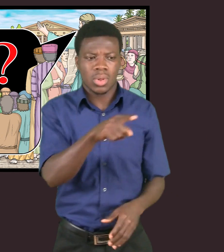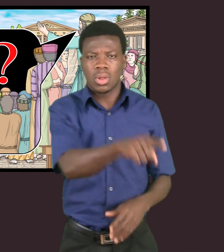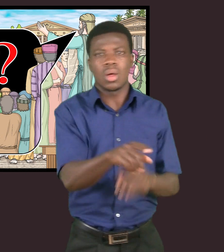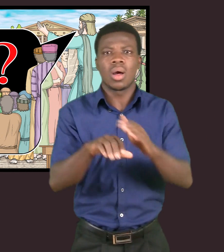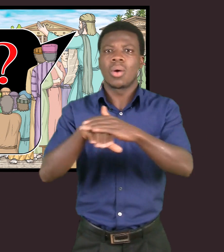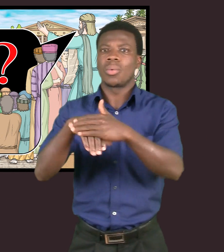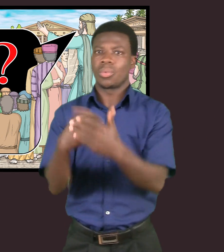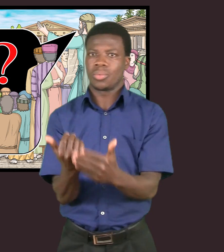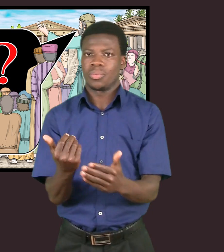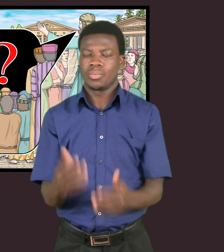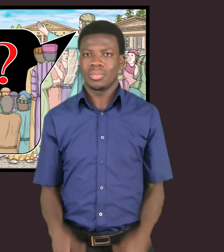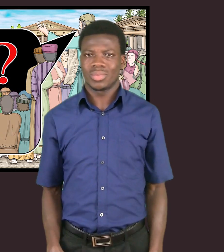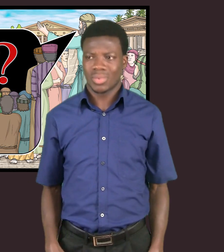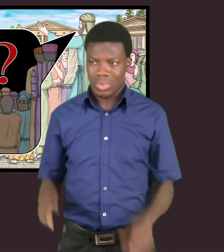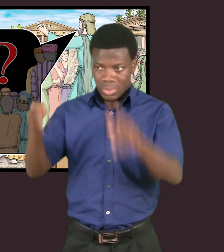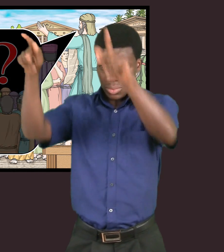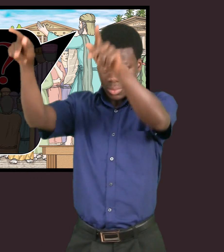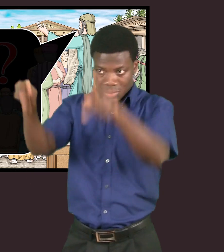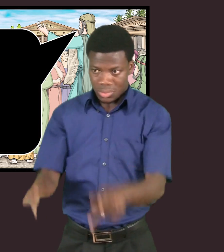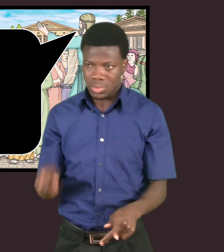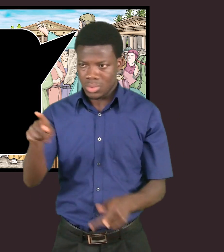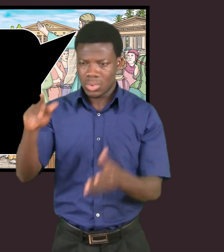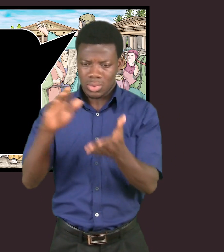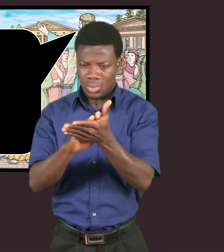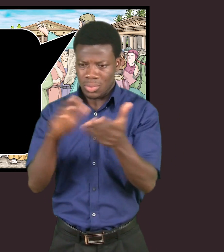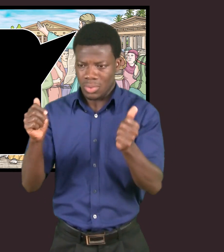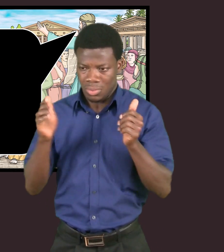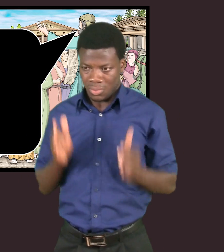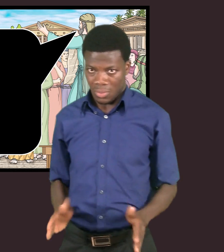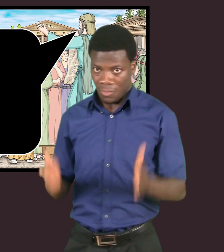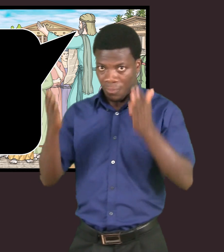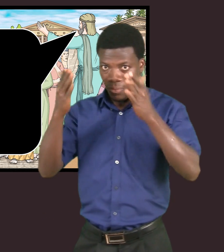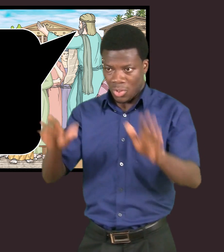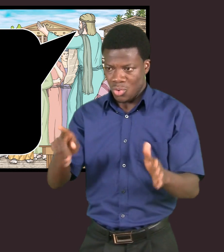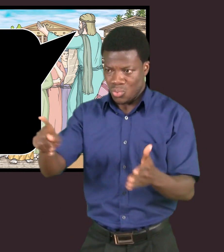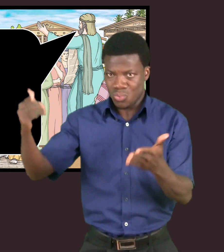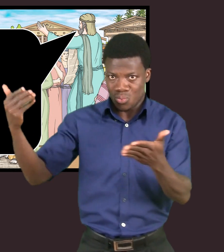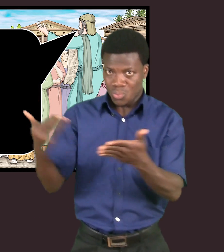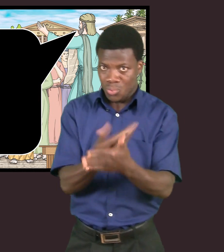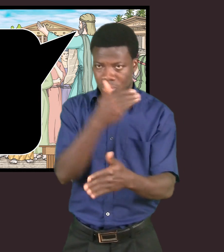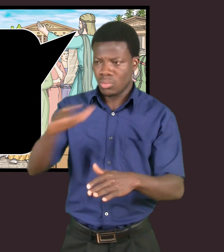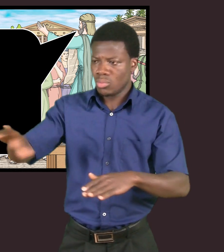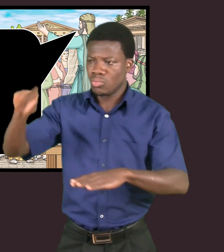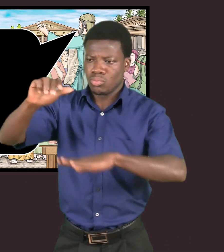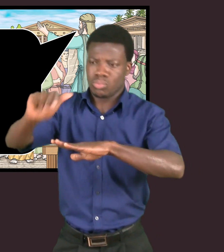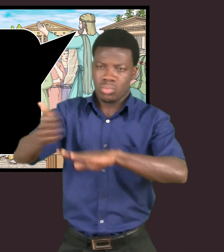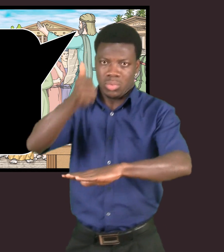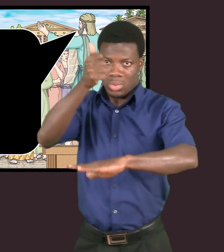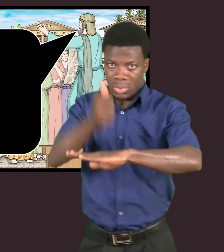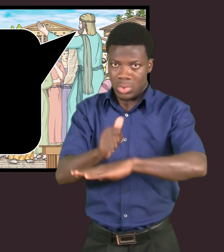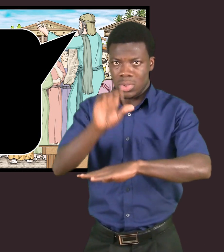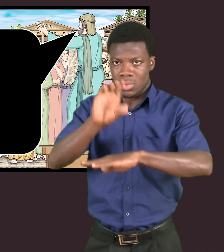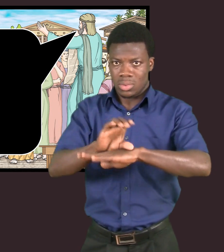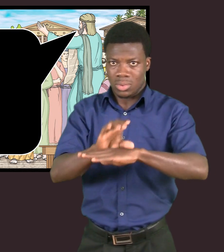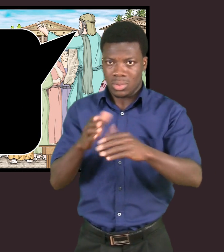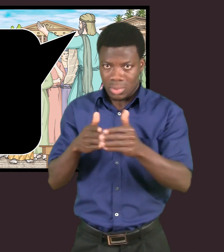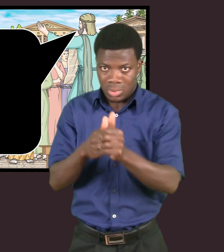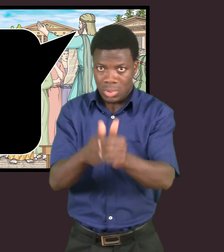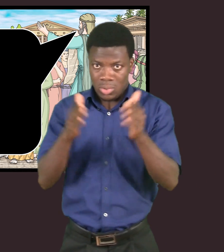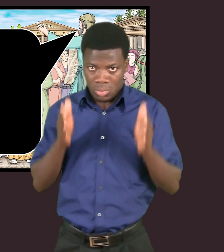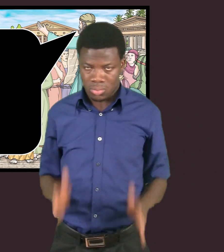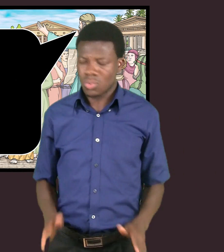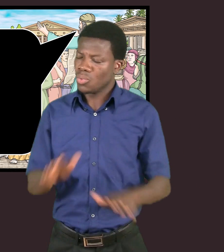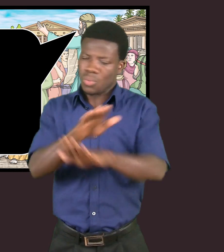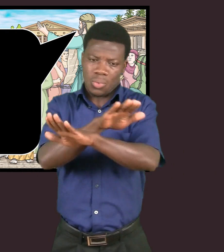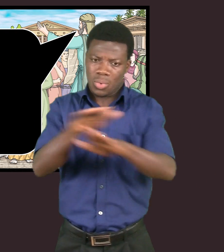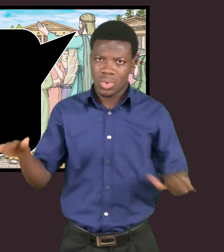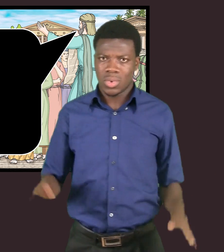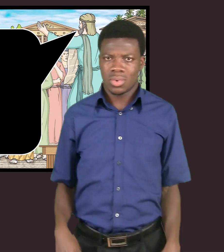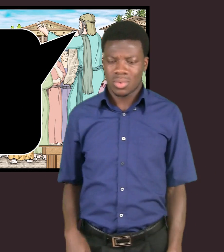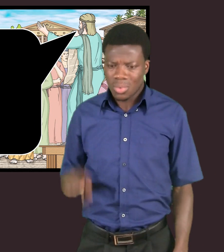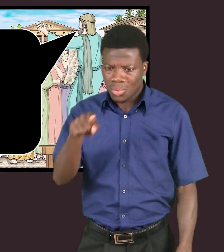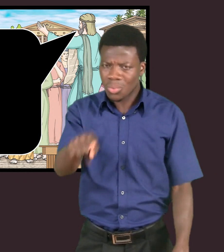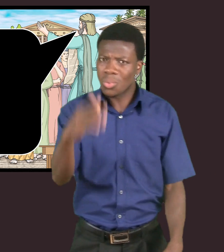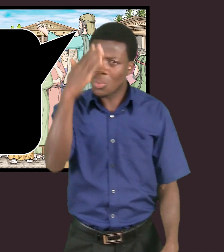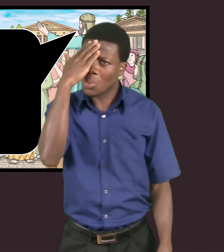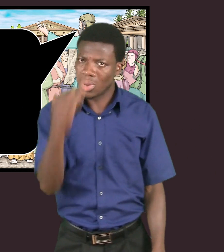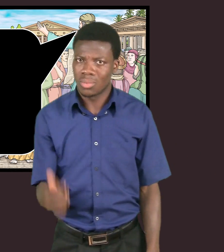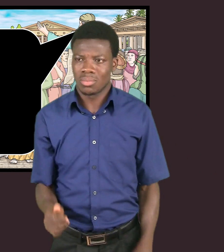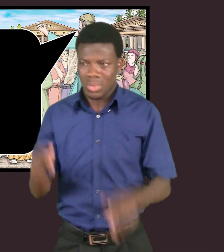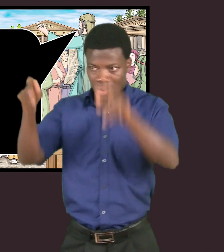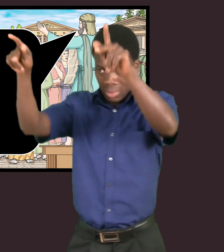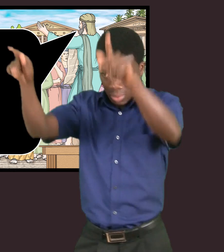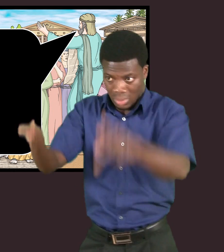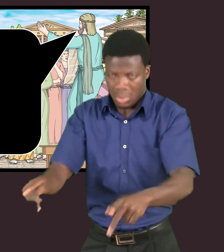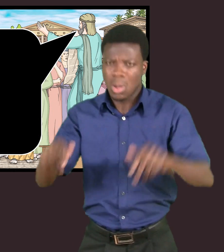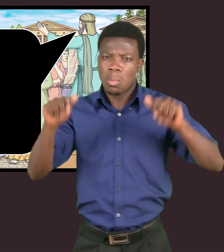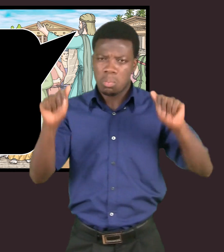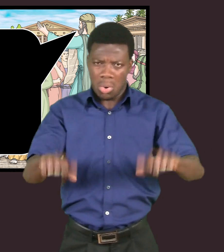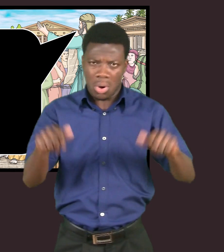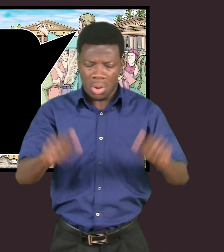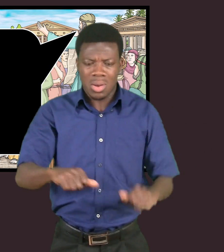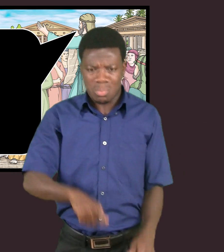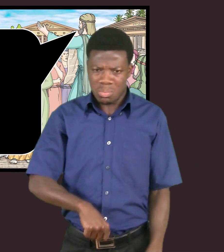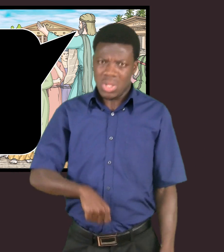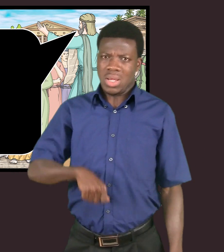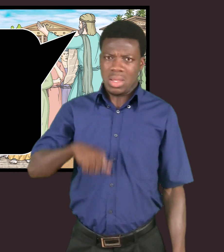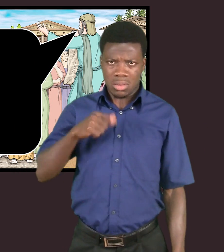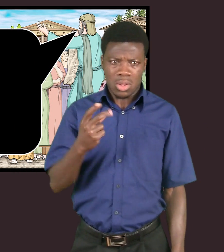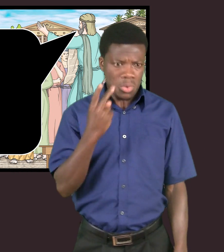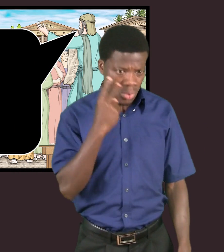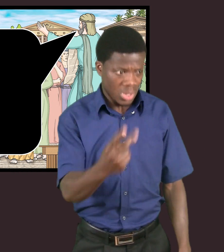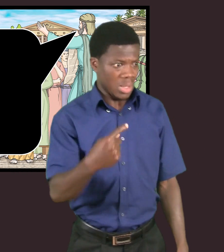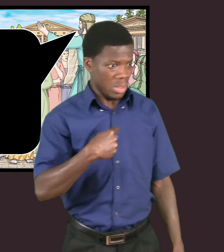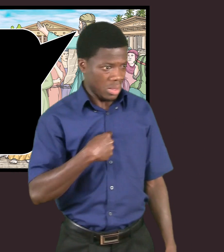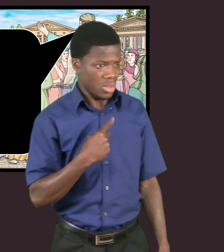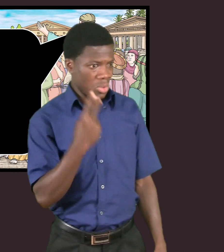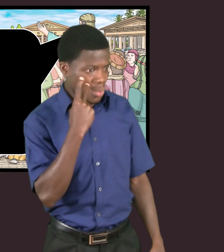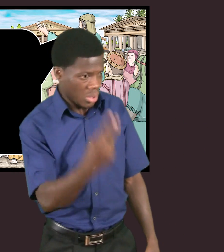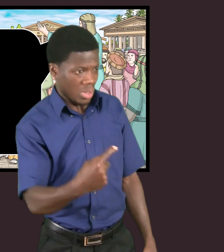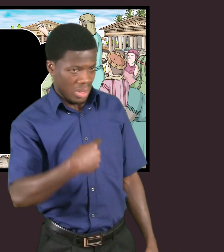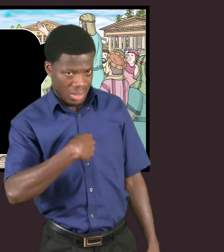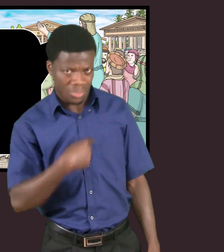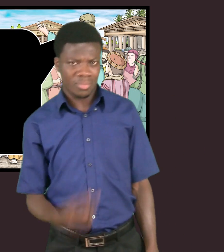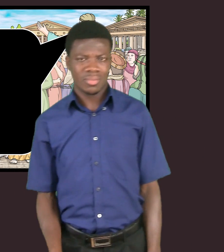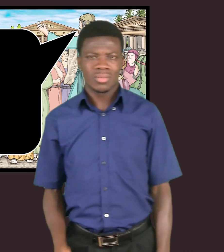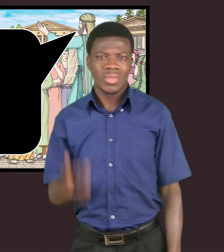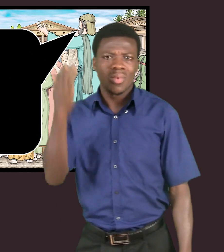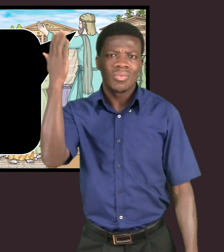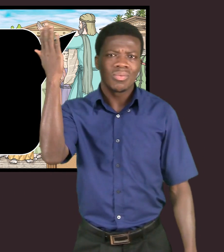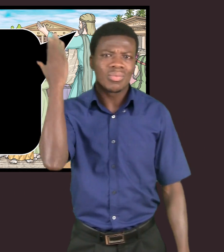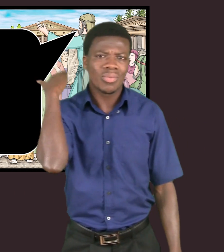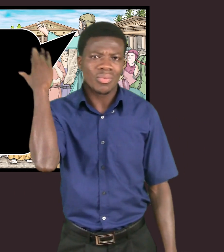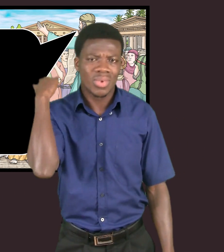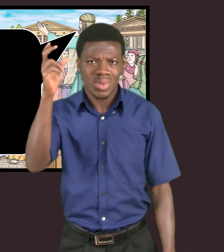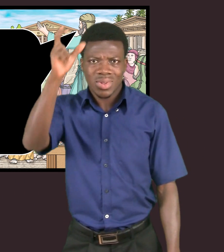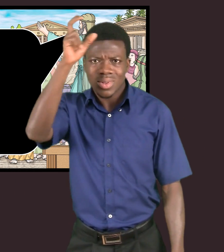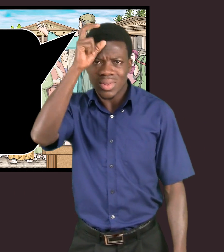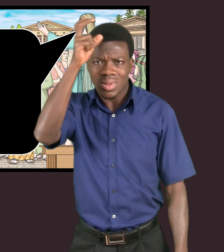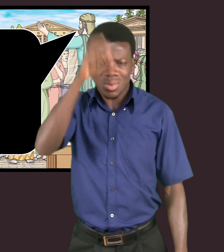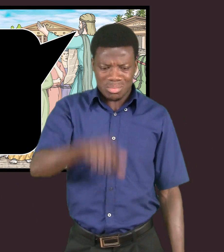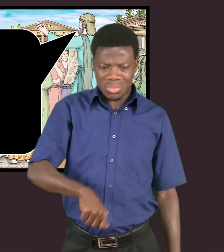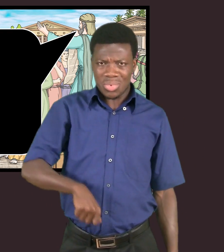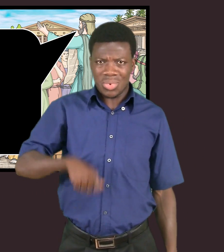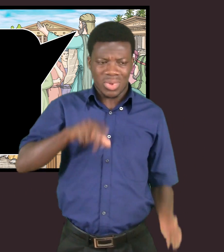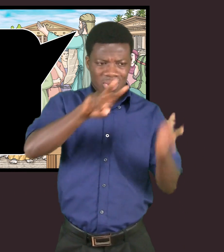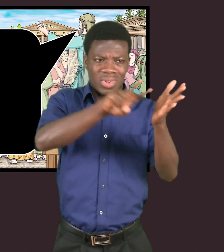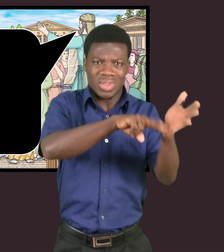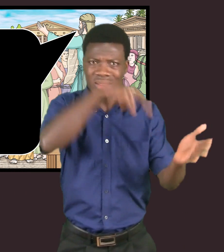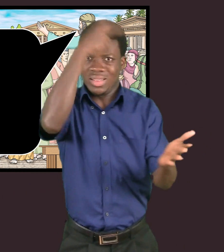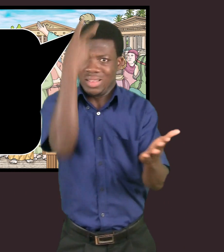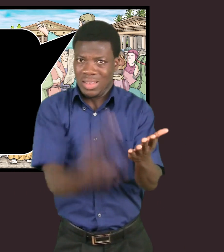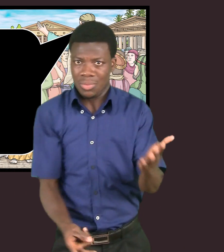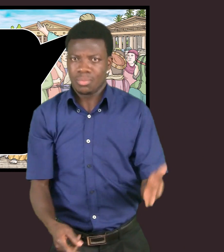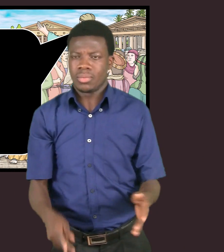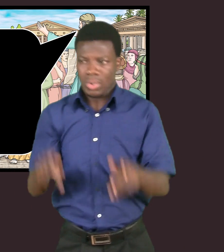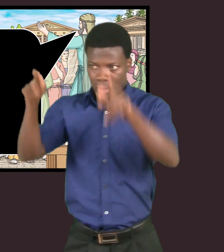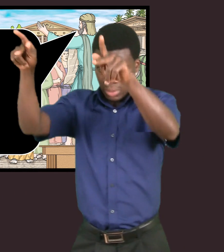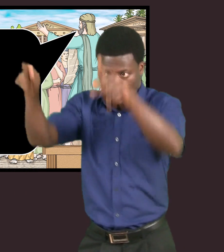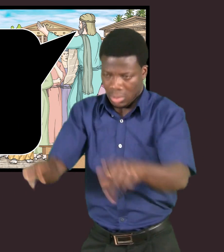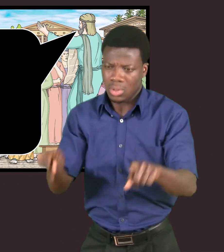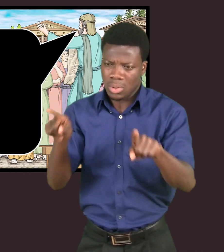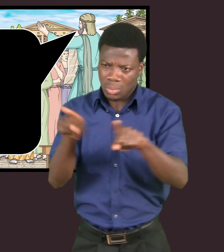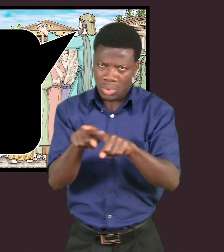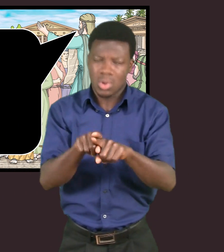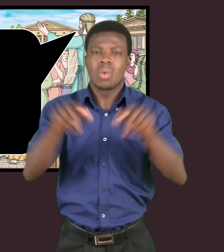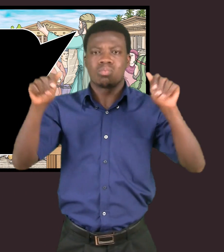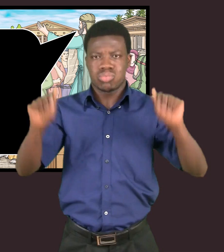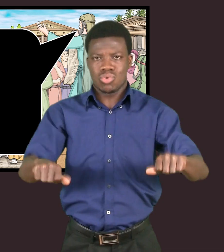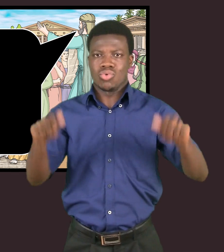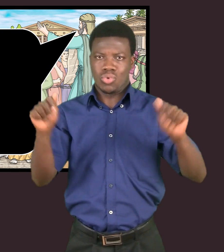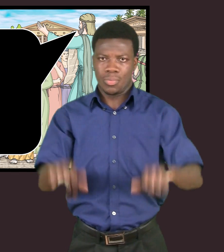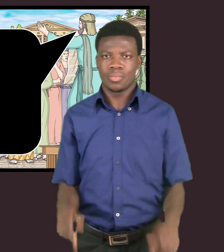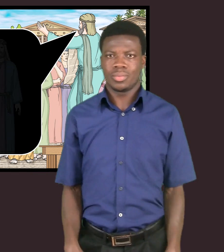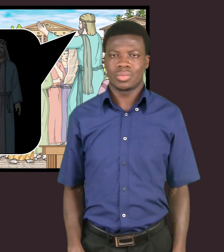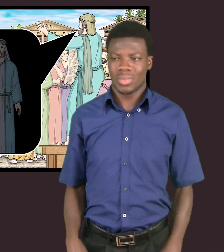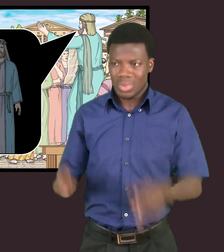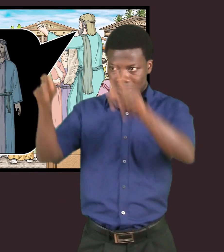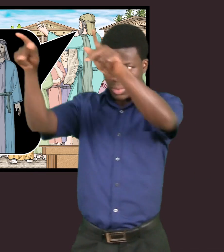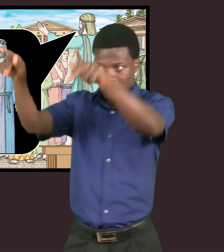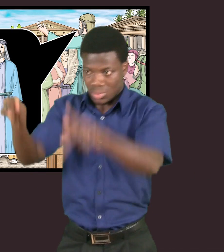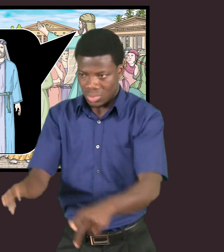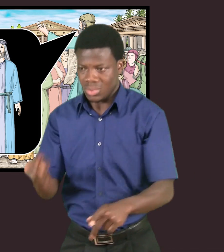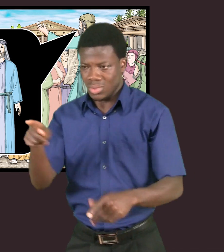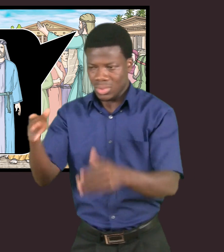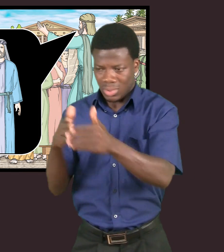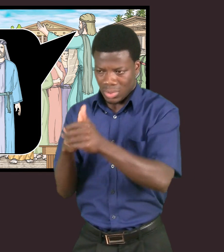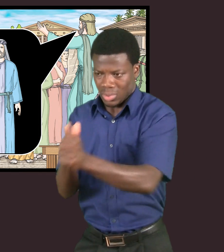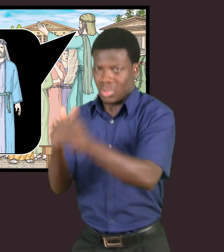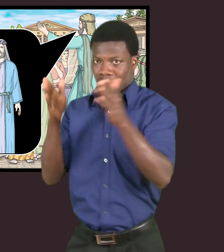He must not be a recent convert, or he may become conceited and fall under the same condemnation as the devil.